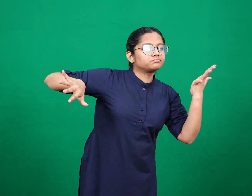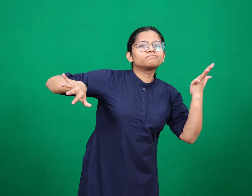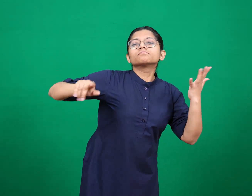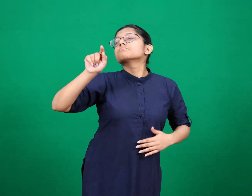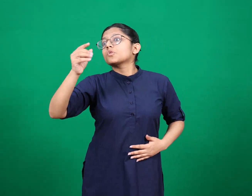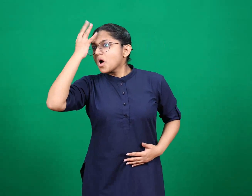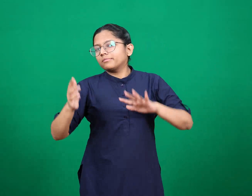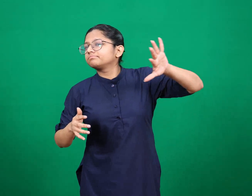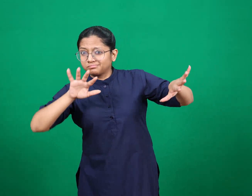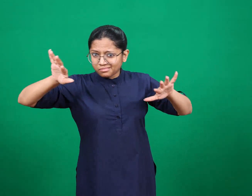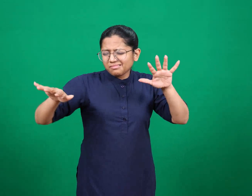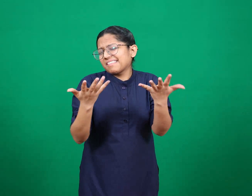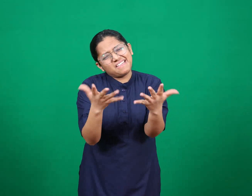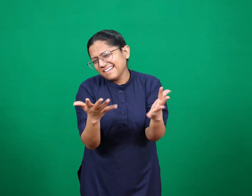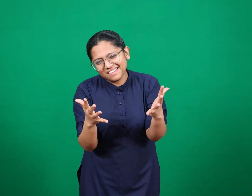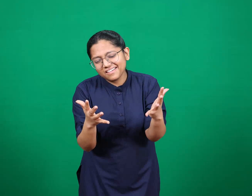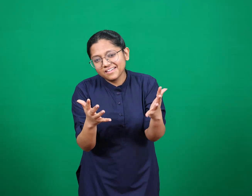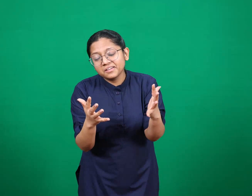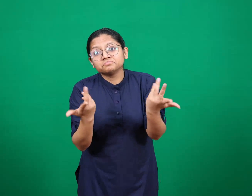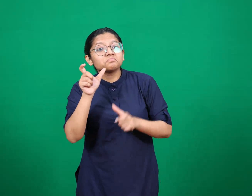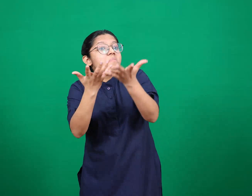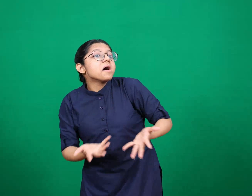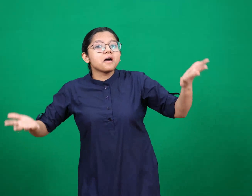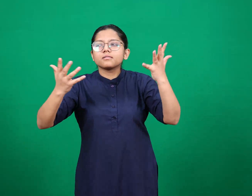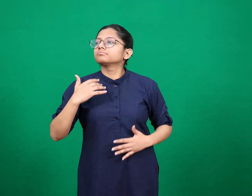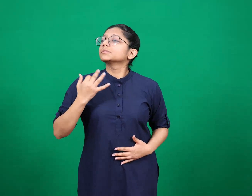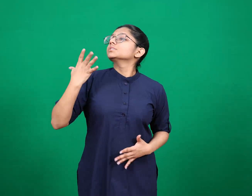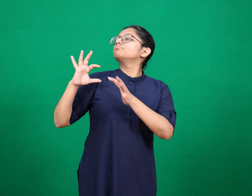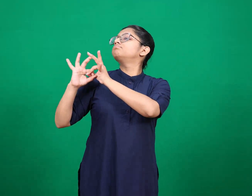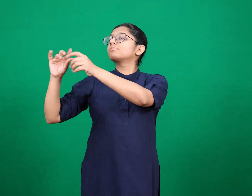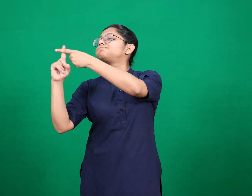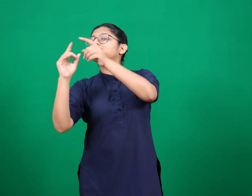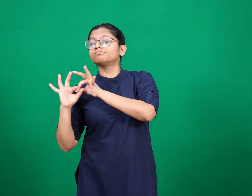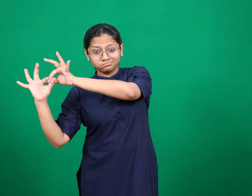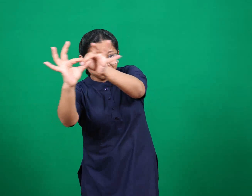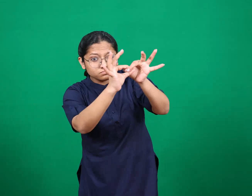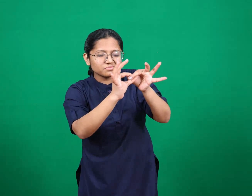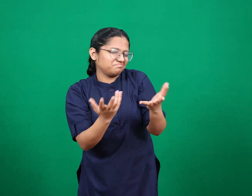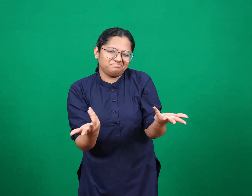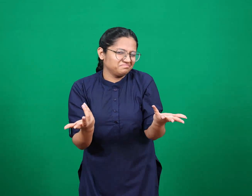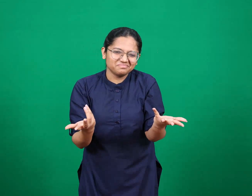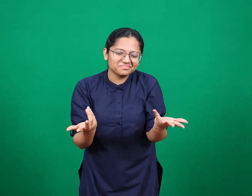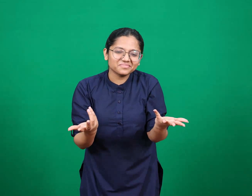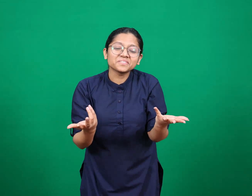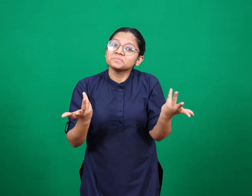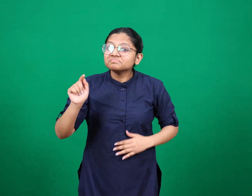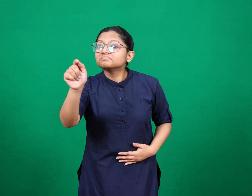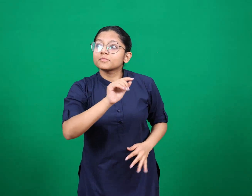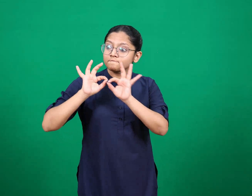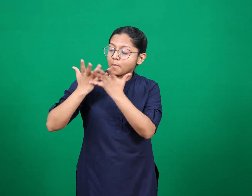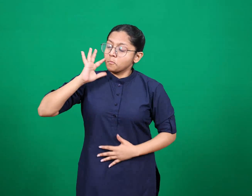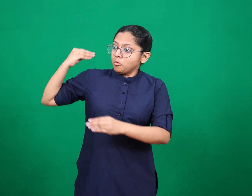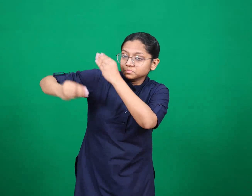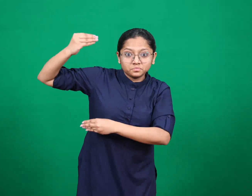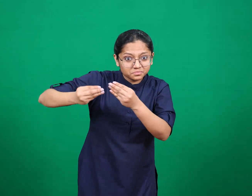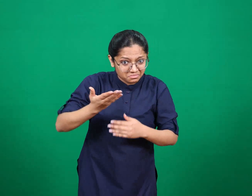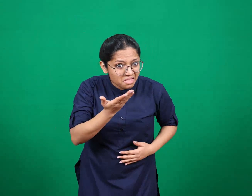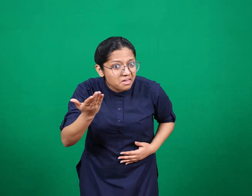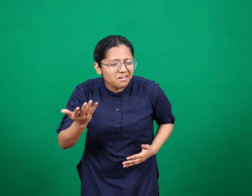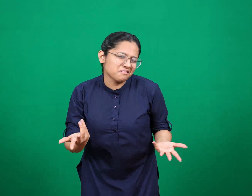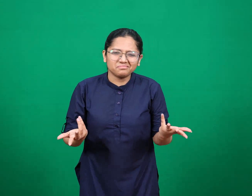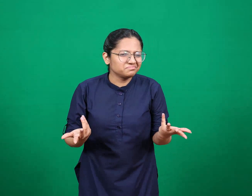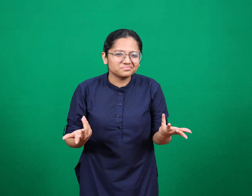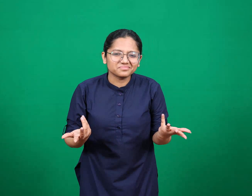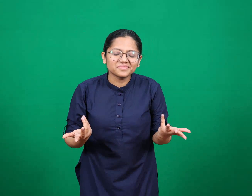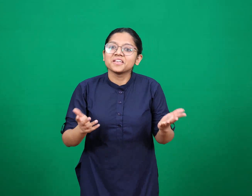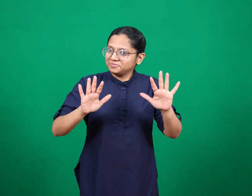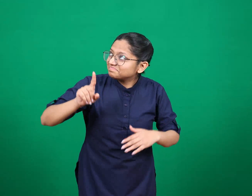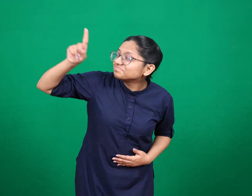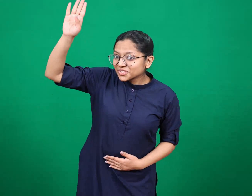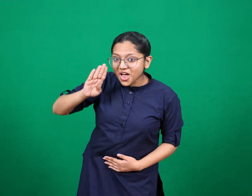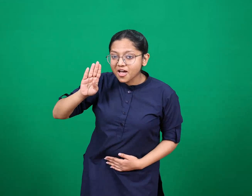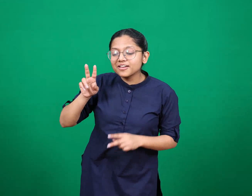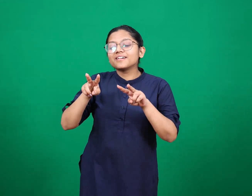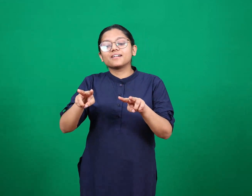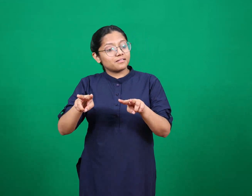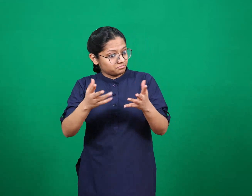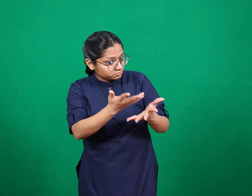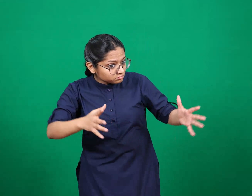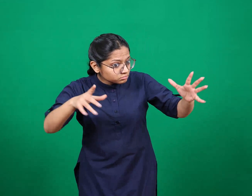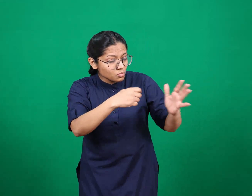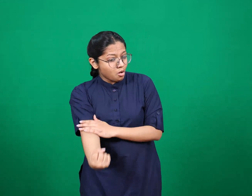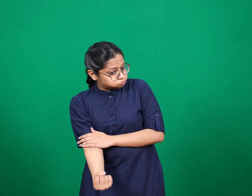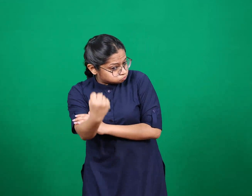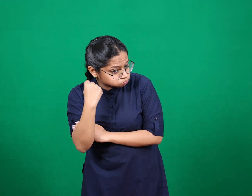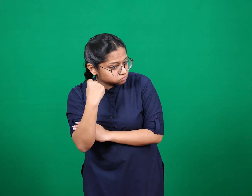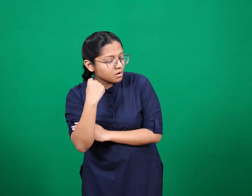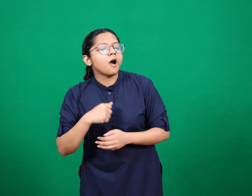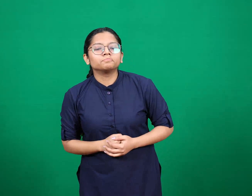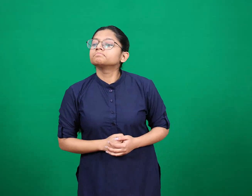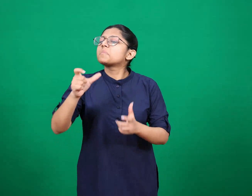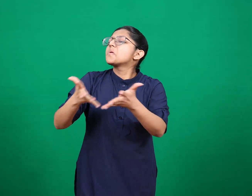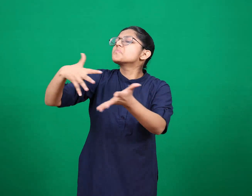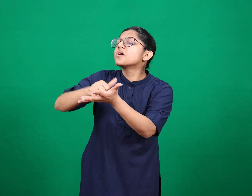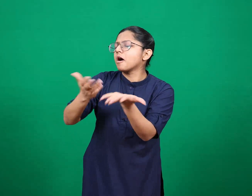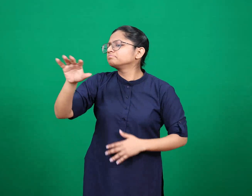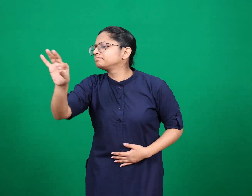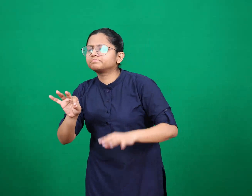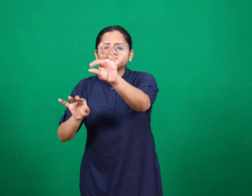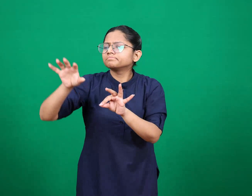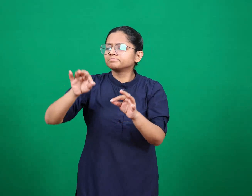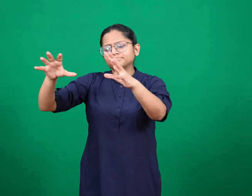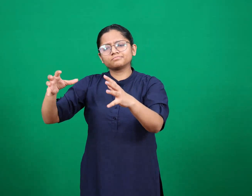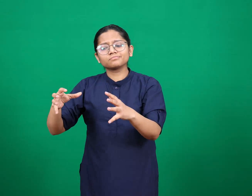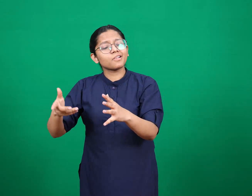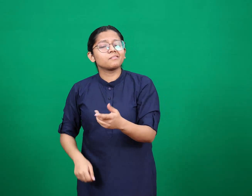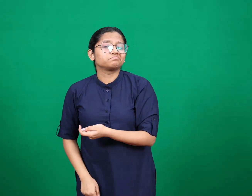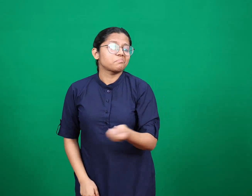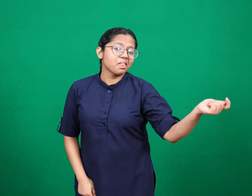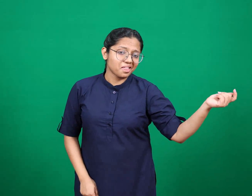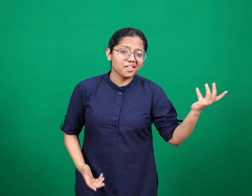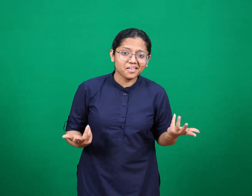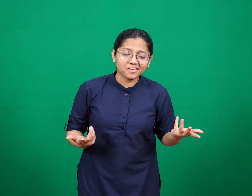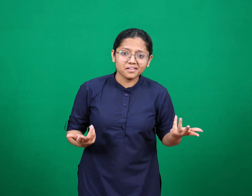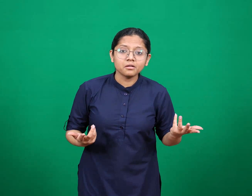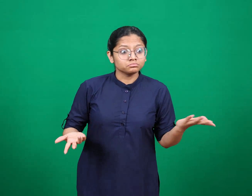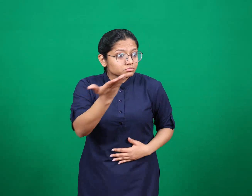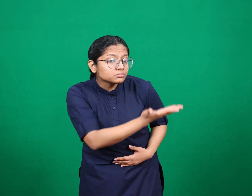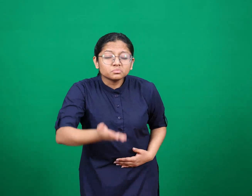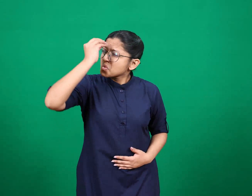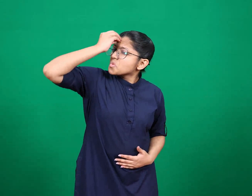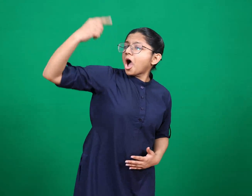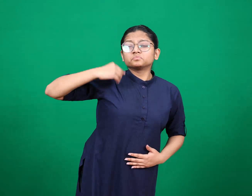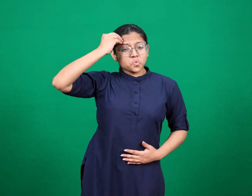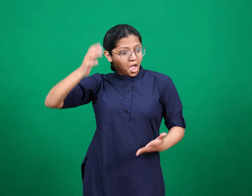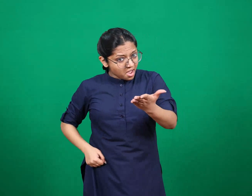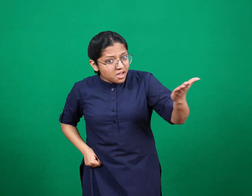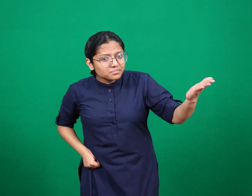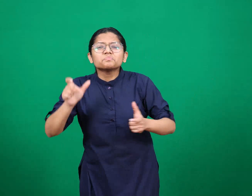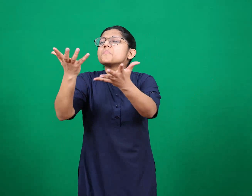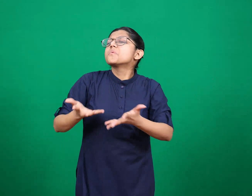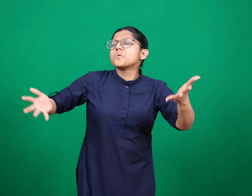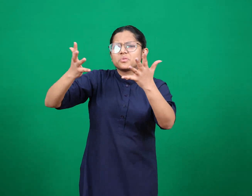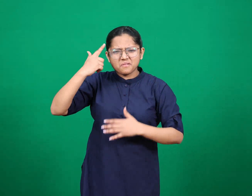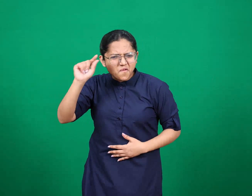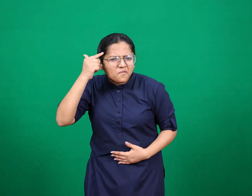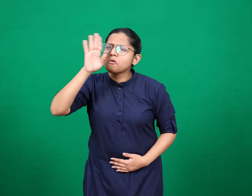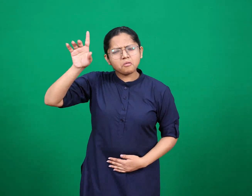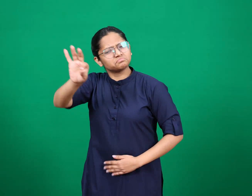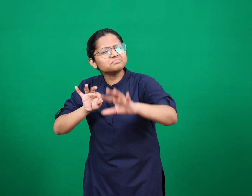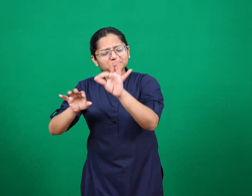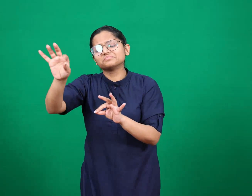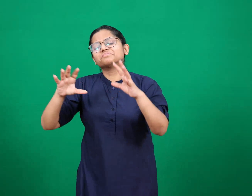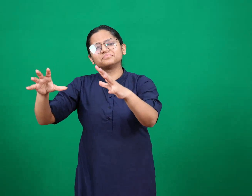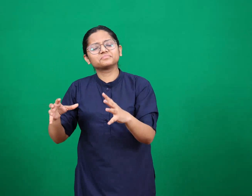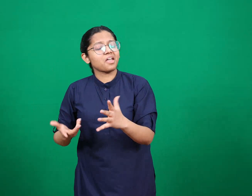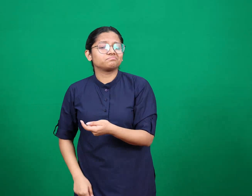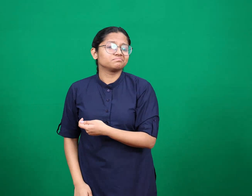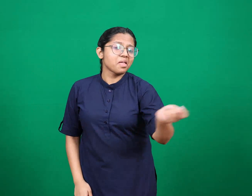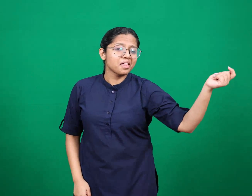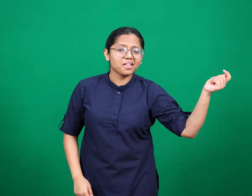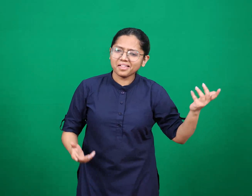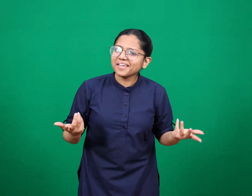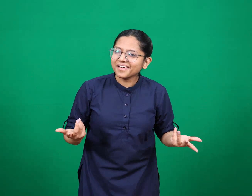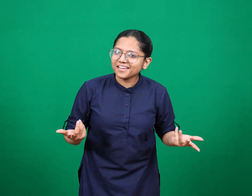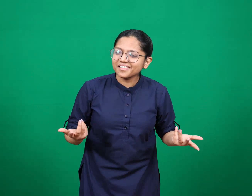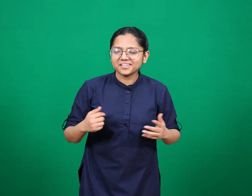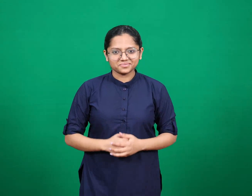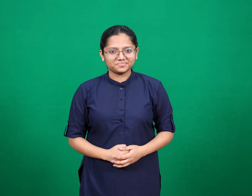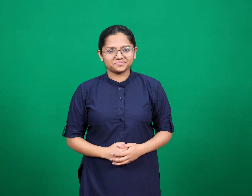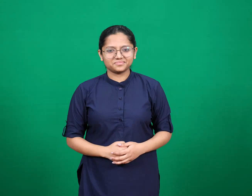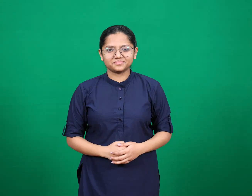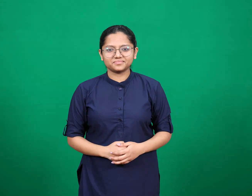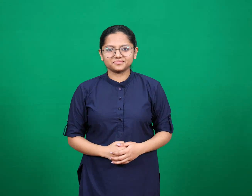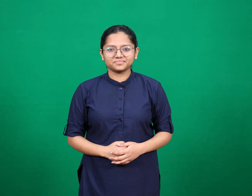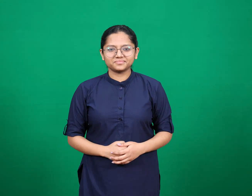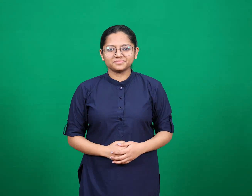not many were powerful; not many were of noble birth. But God chose the foolish things of the world to shame the wise; God chose the weak things of the world to shame the strong.